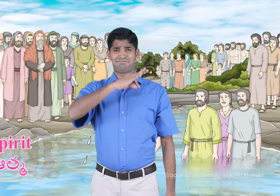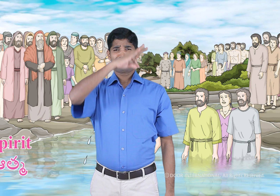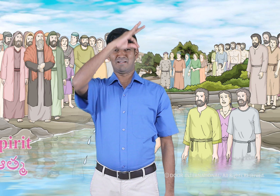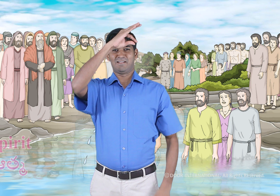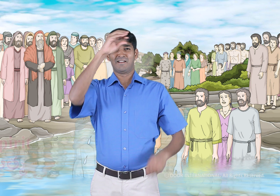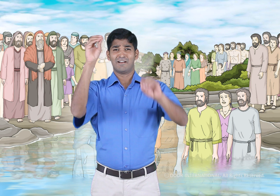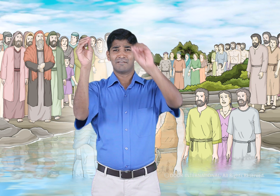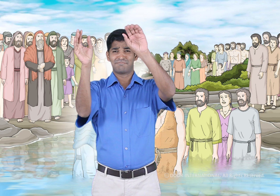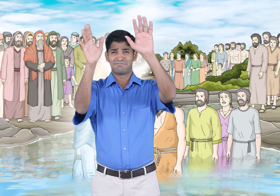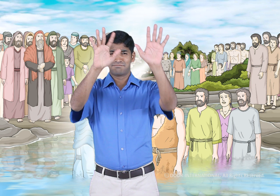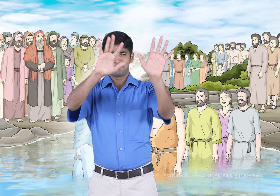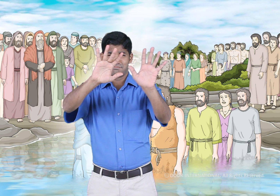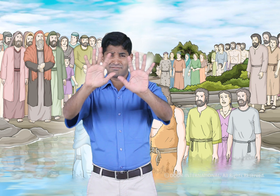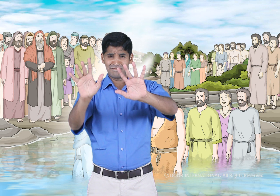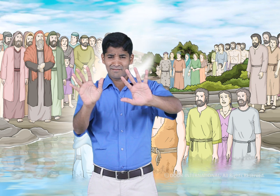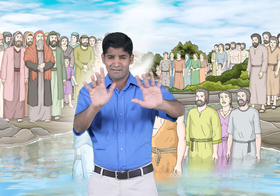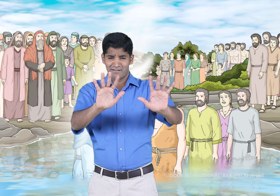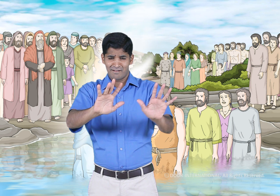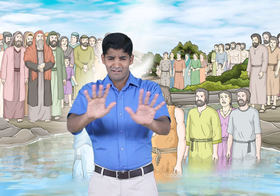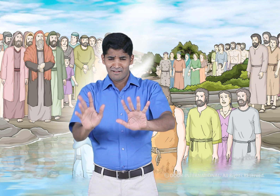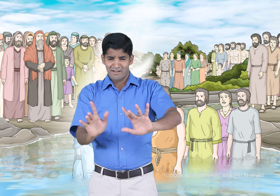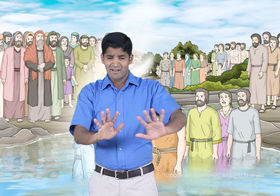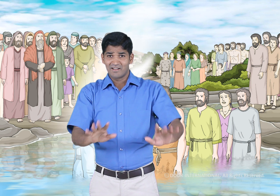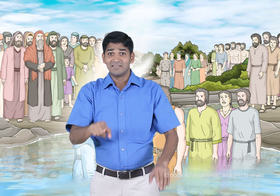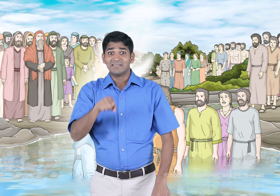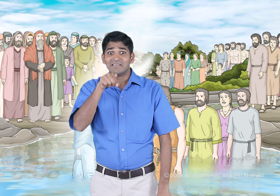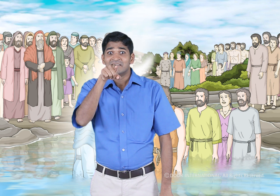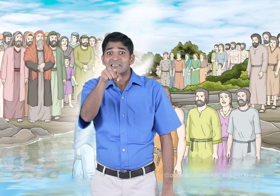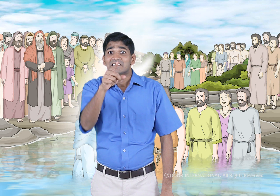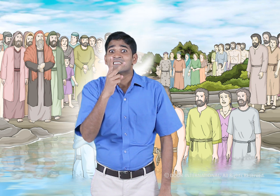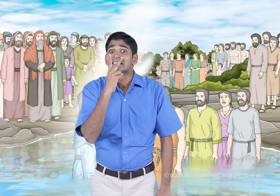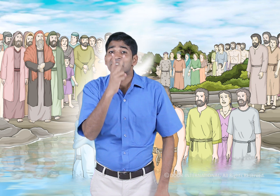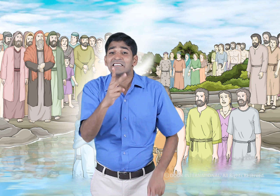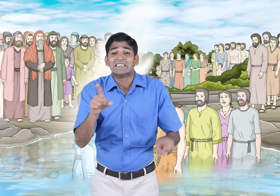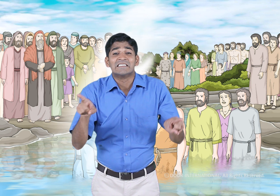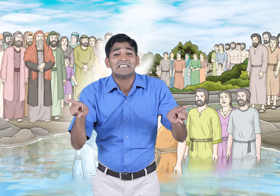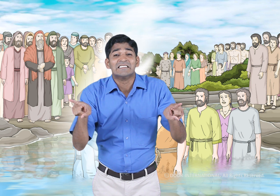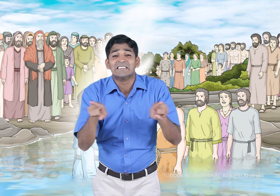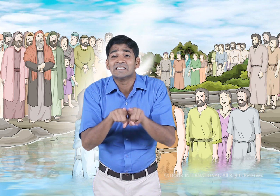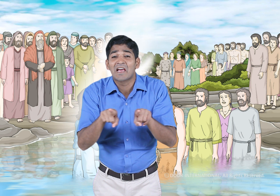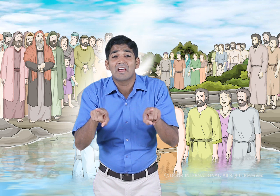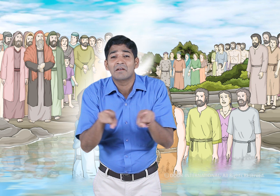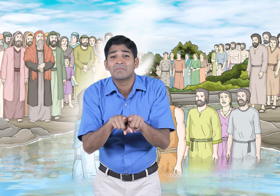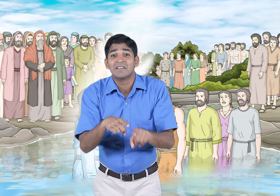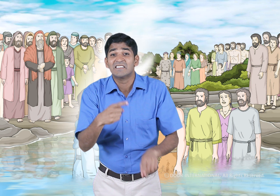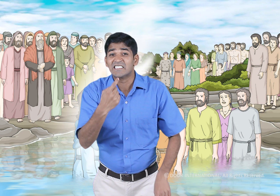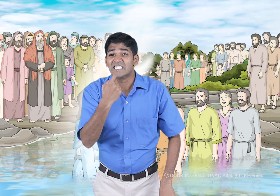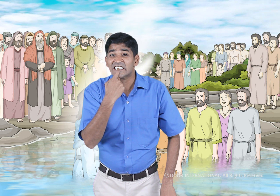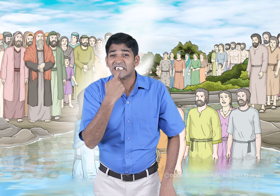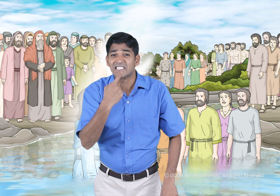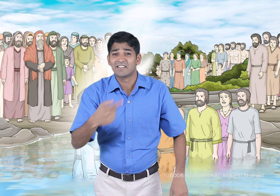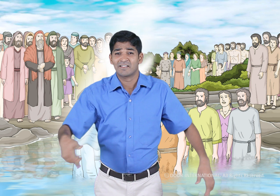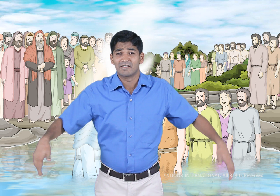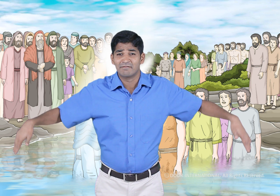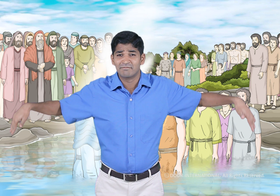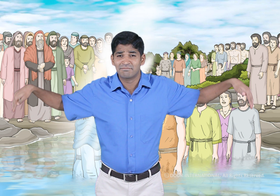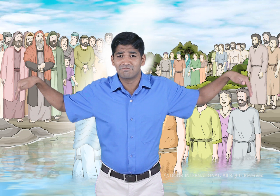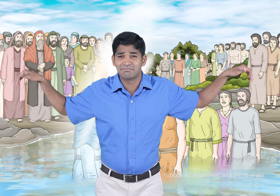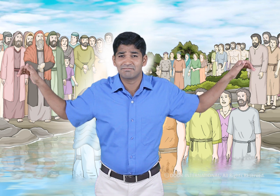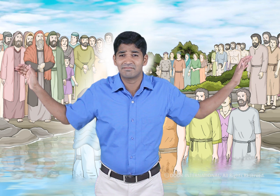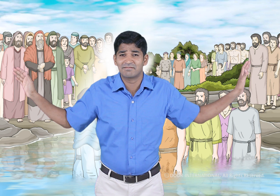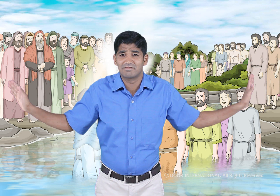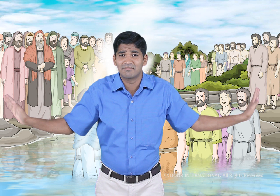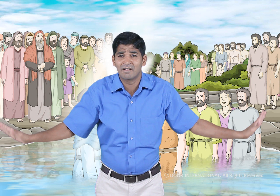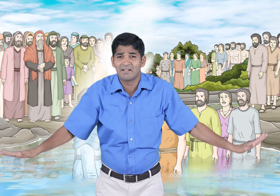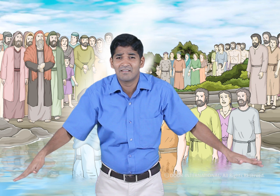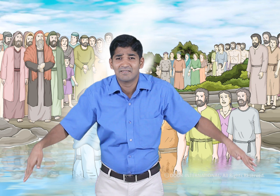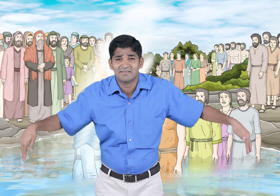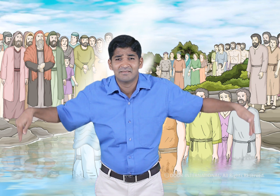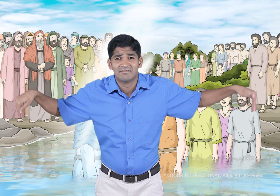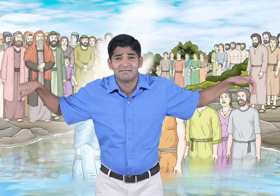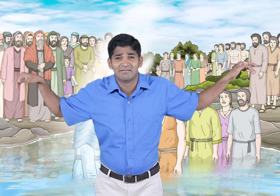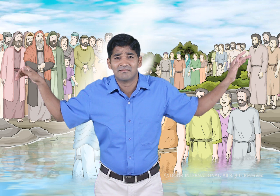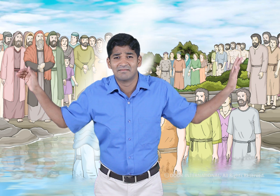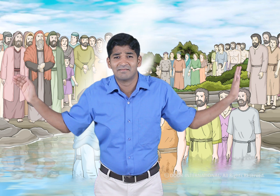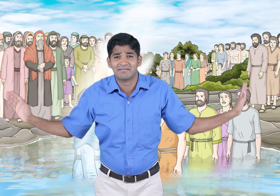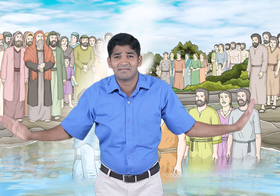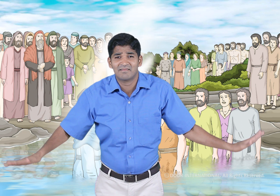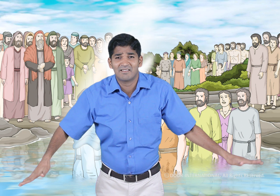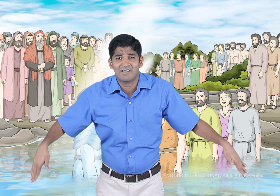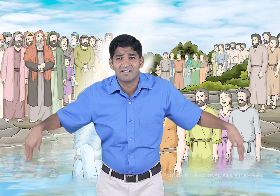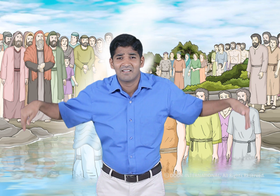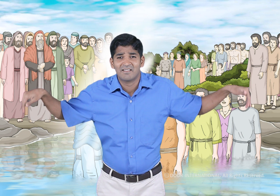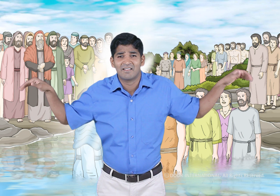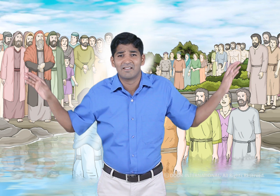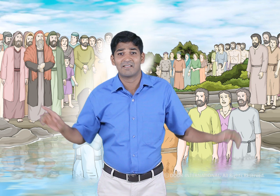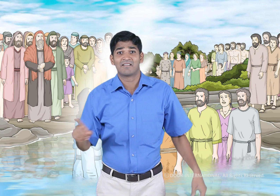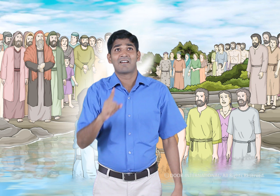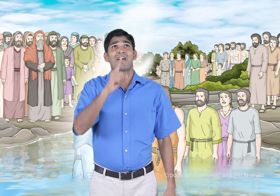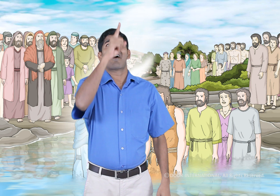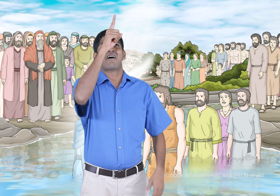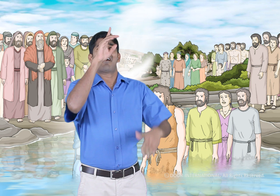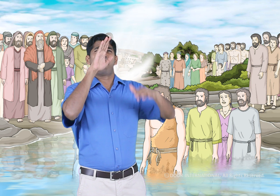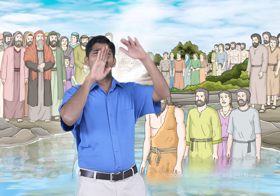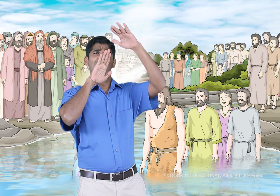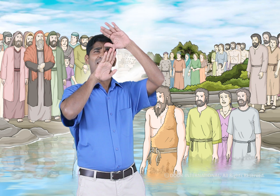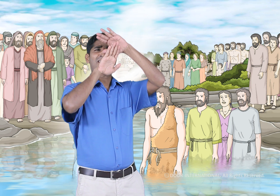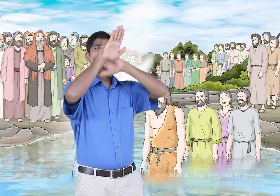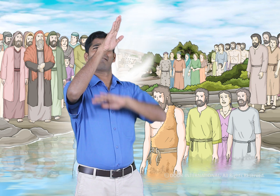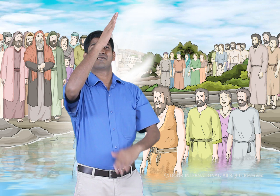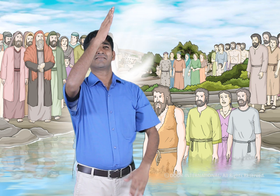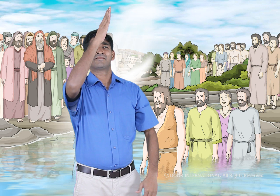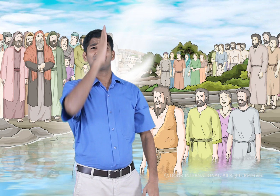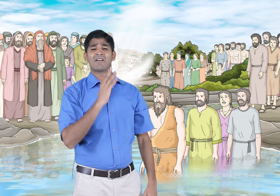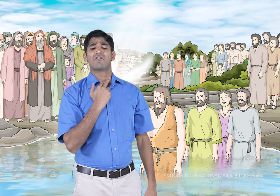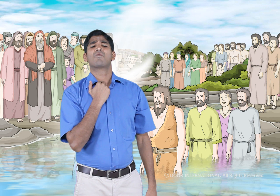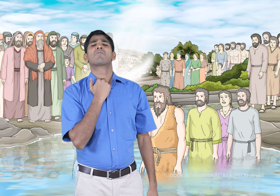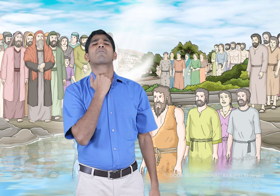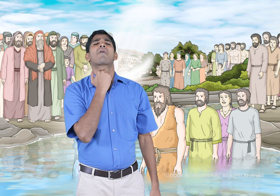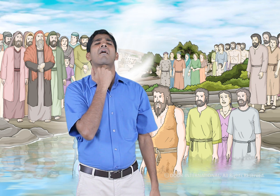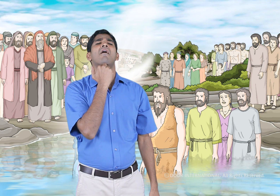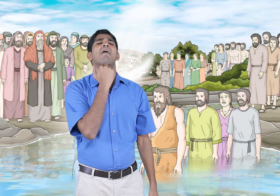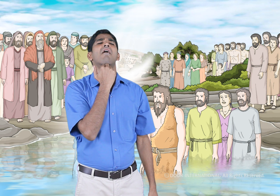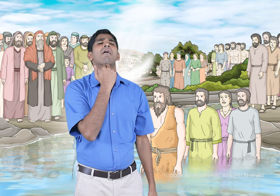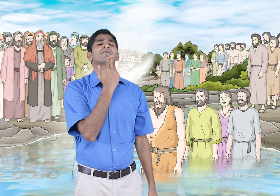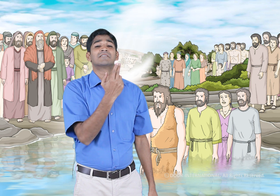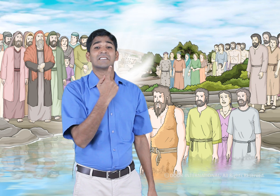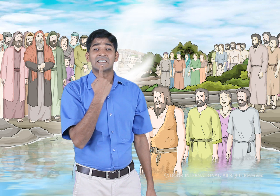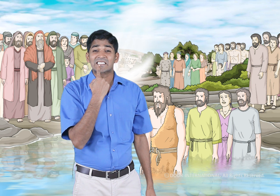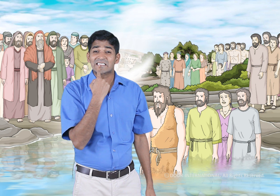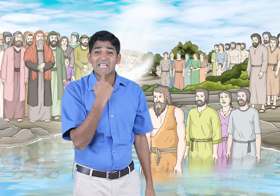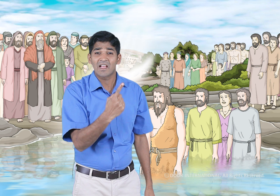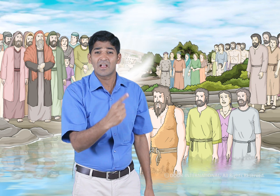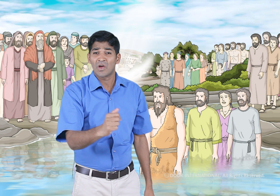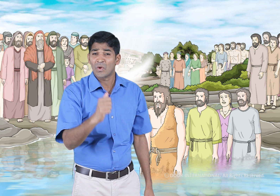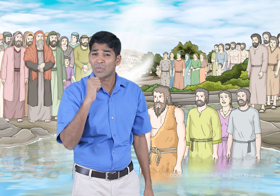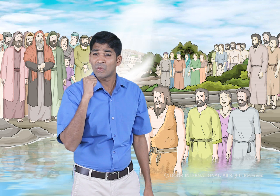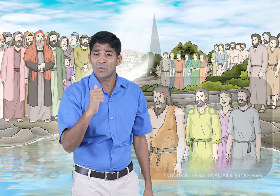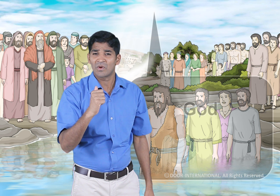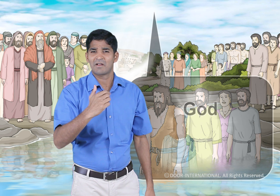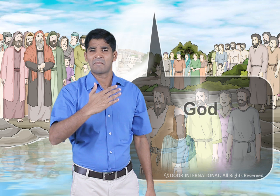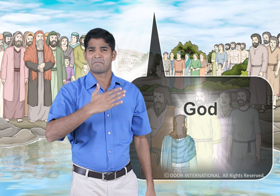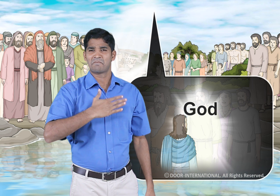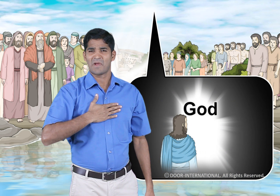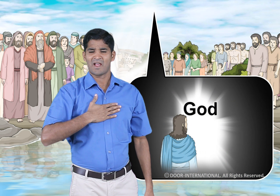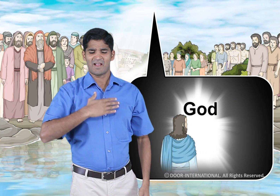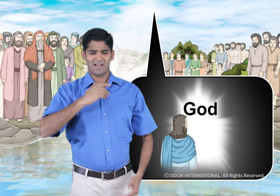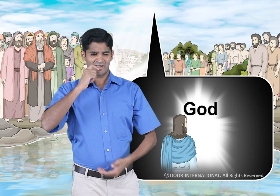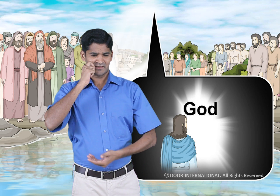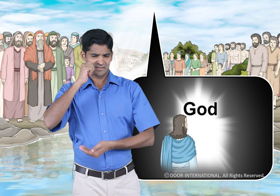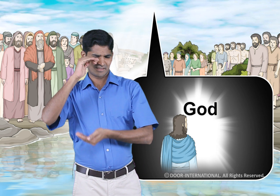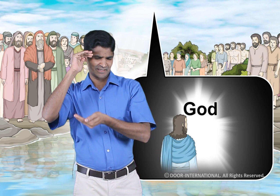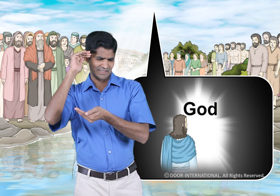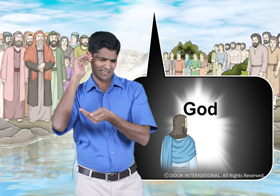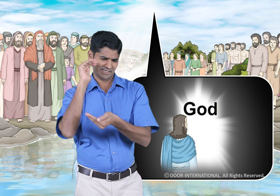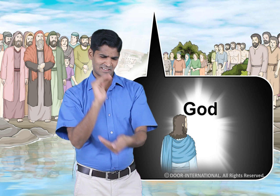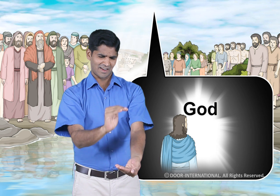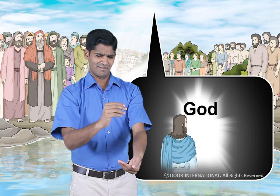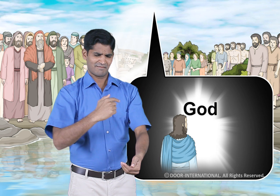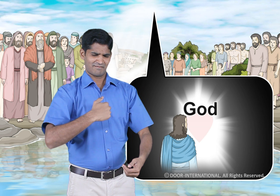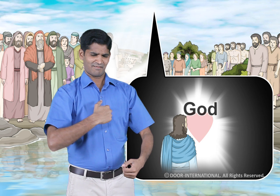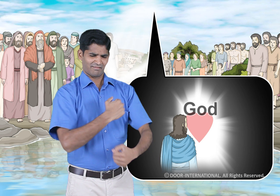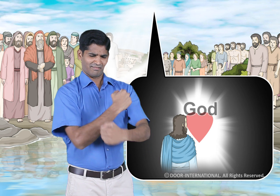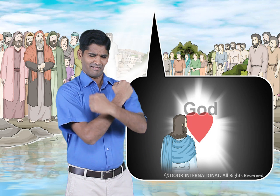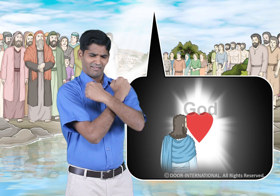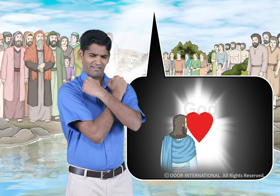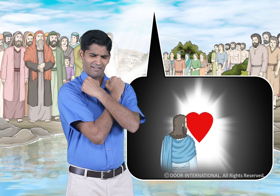Suddenly the heavens were opened, and He saw the Spirit of God descending like a dove and resting on Him.